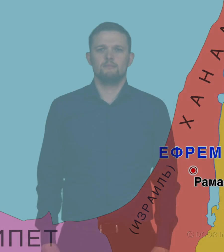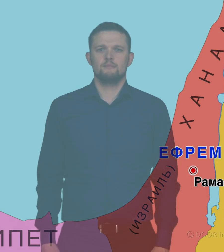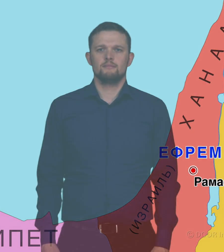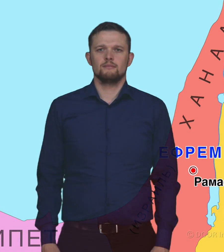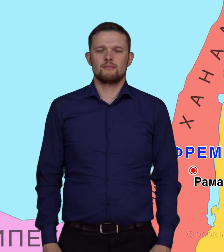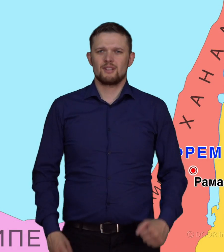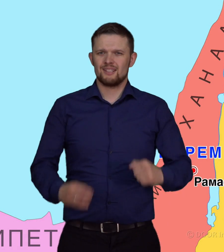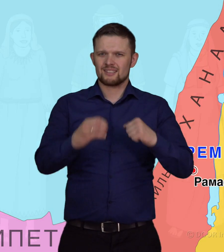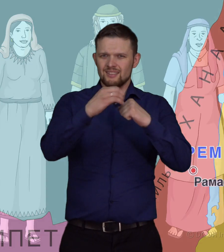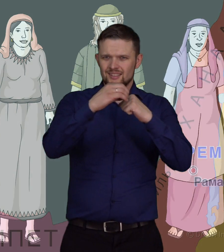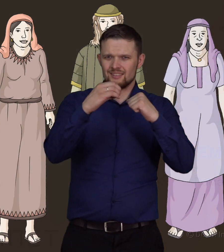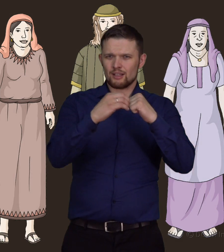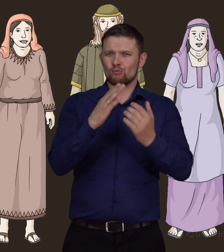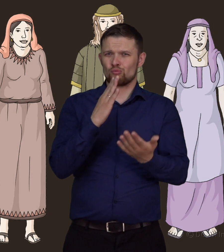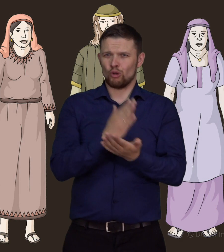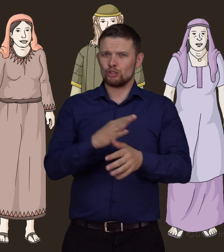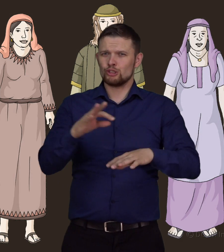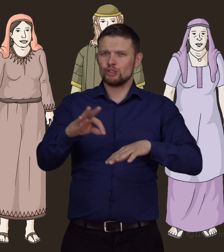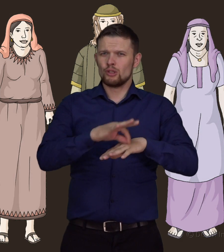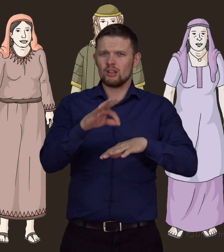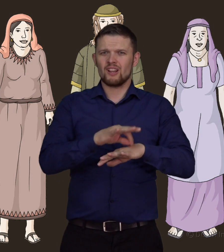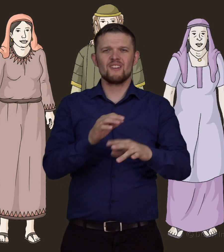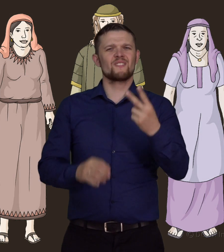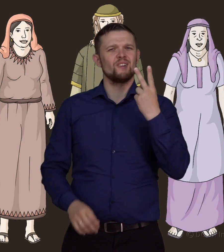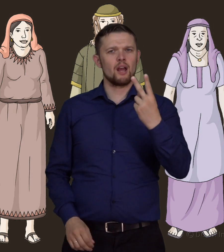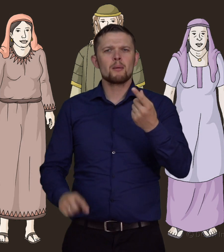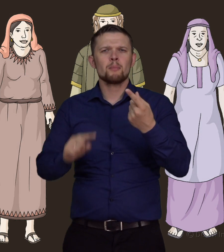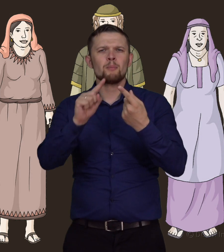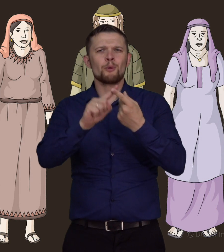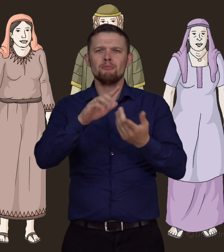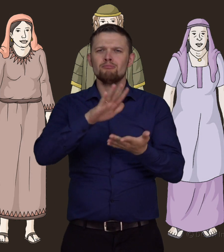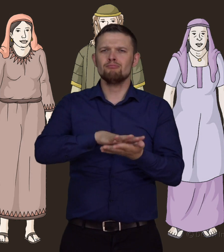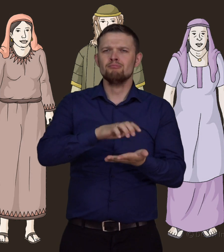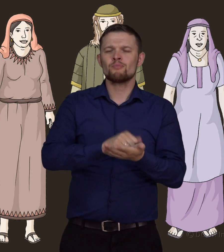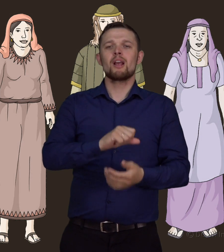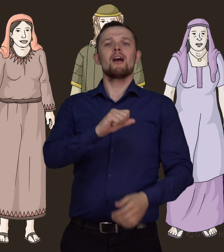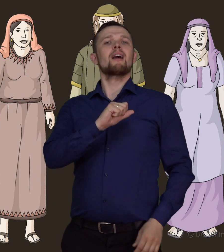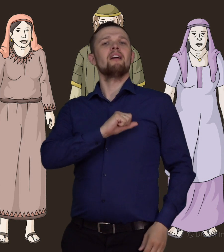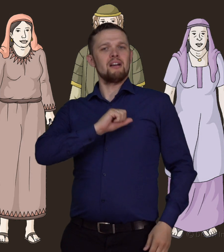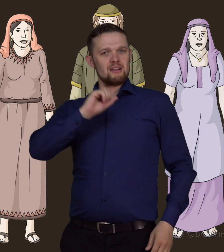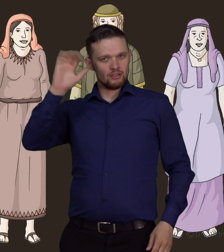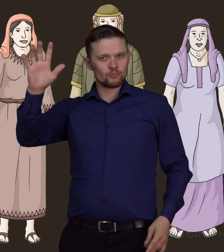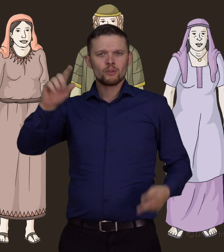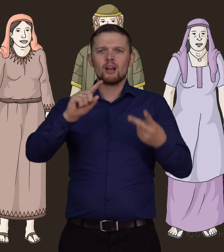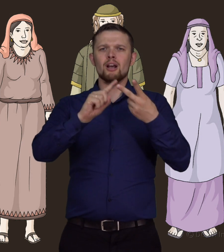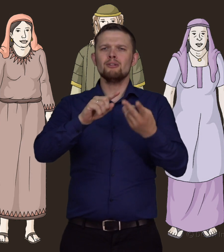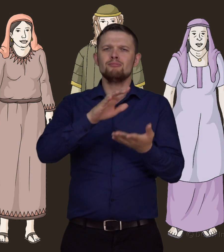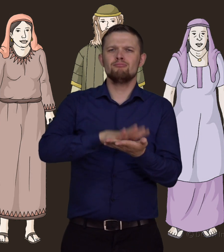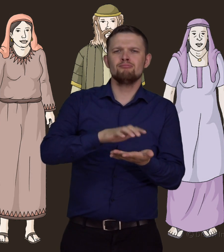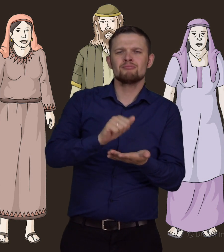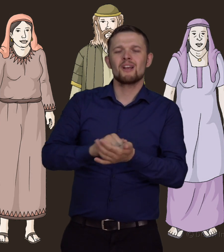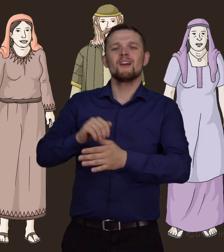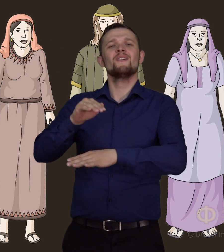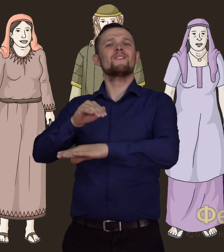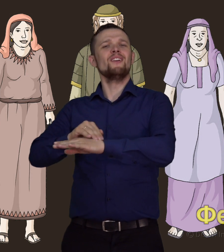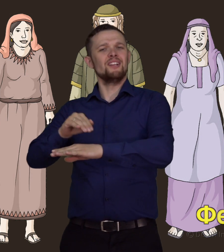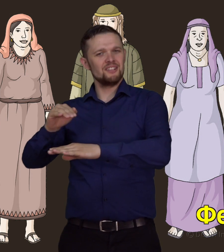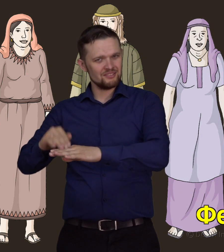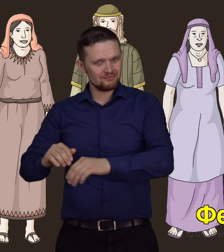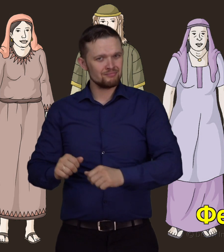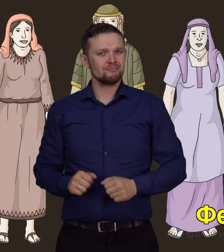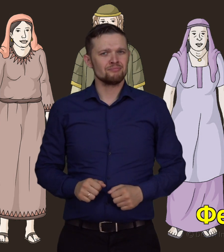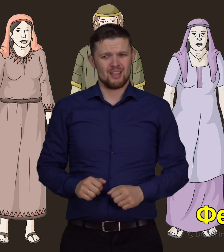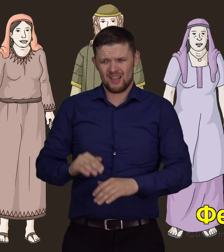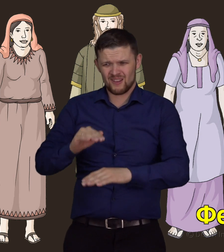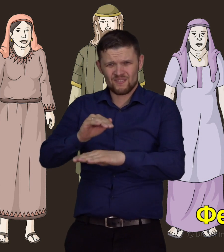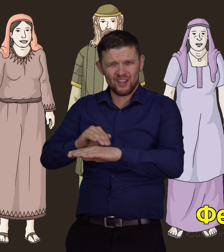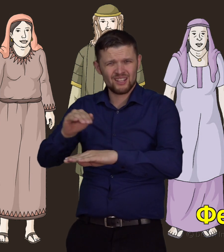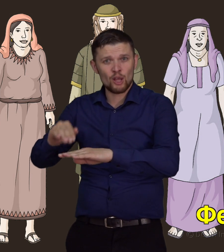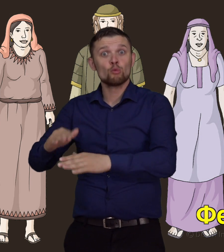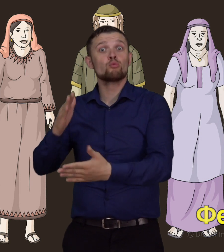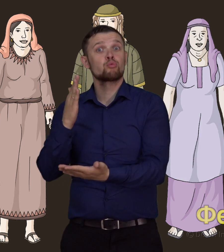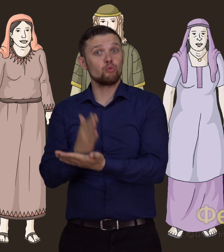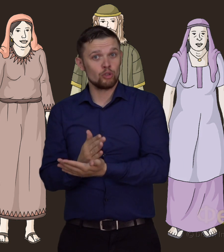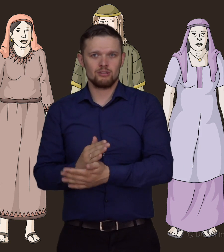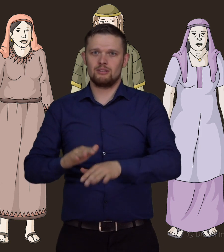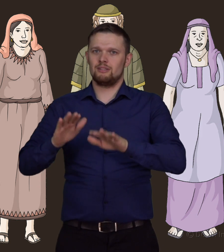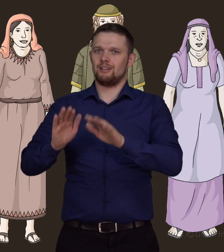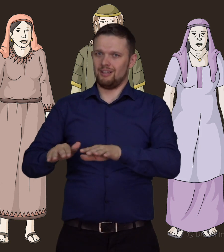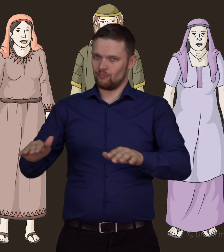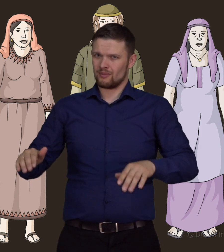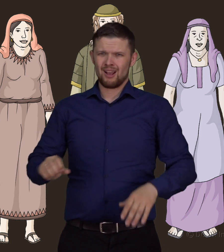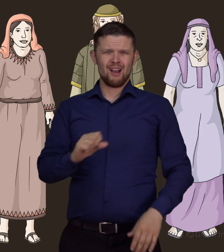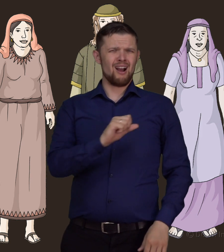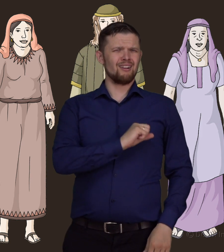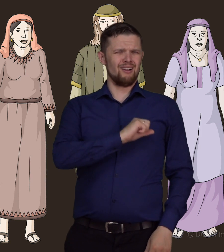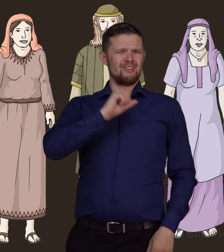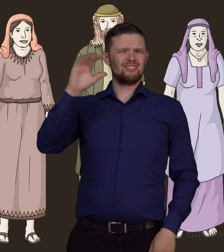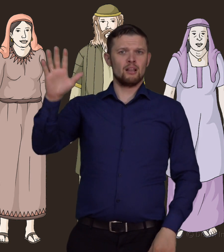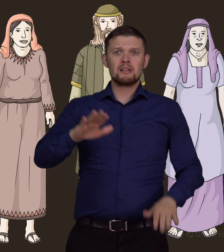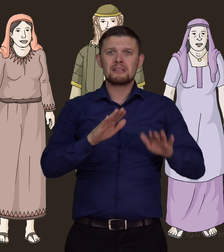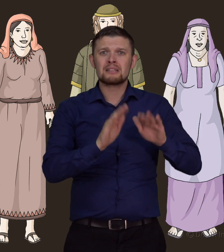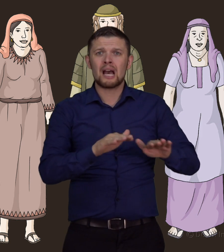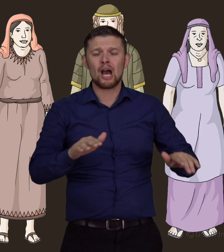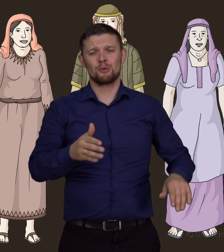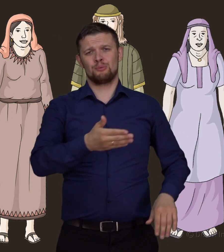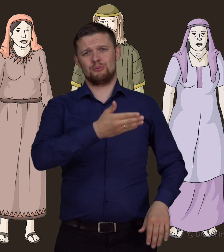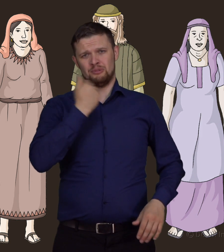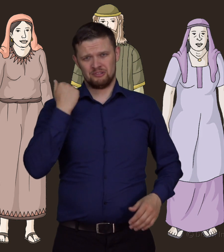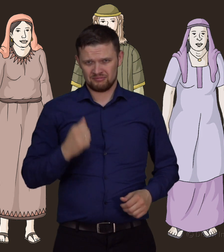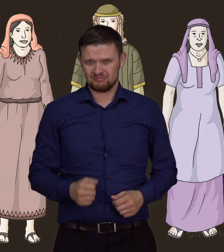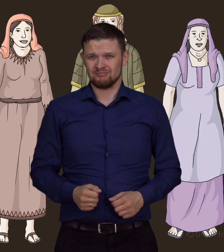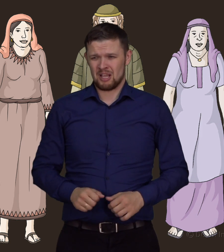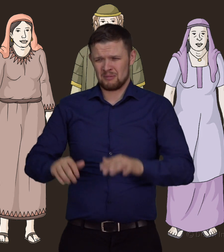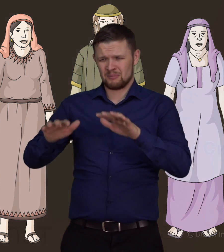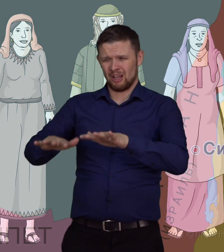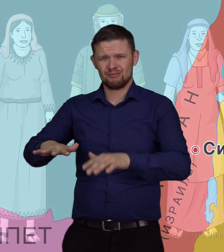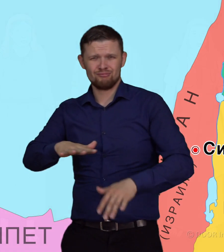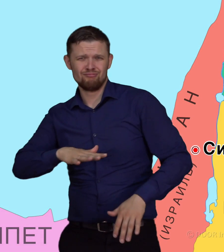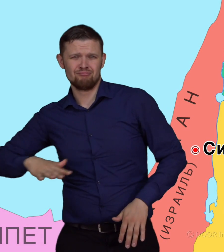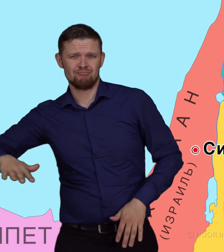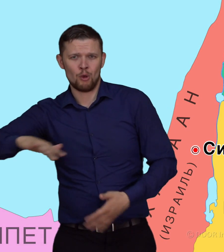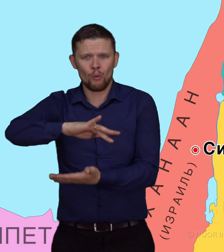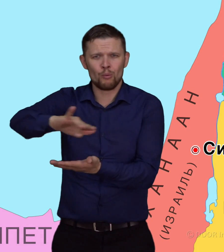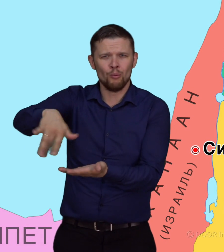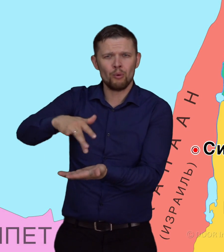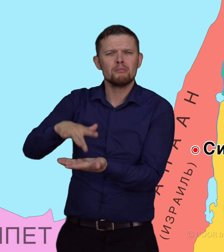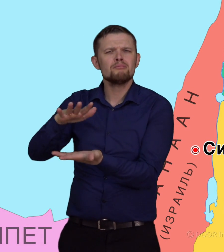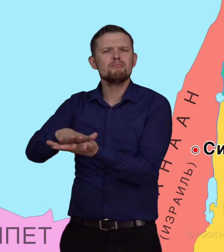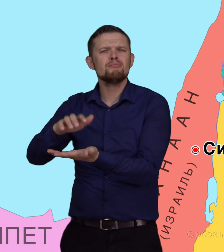He had two wives, one named Hannah and the other Peninnah. And Peninnah had children, but Hannah had none.